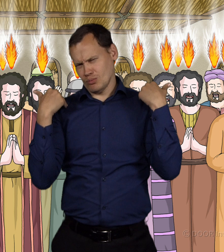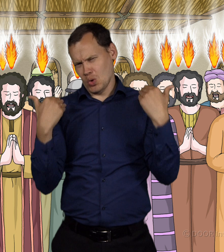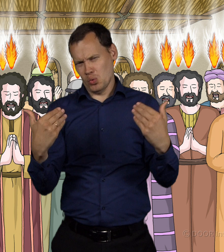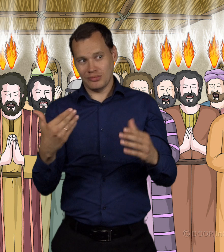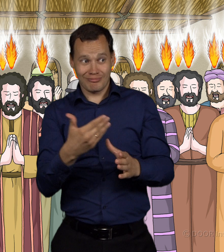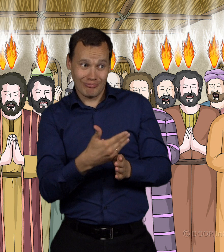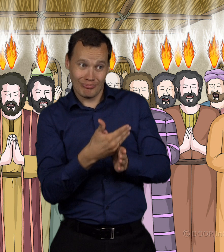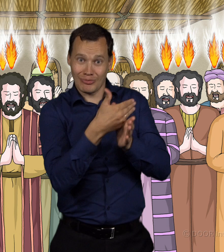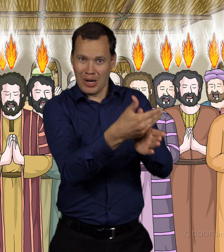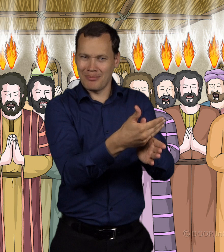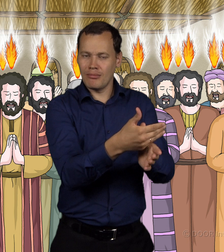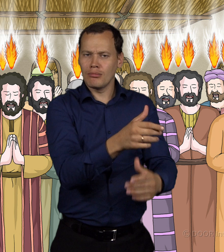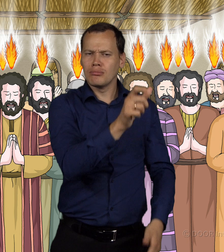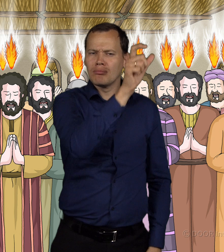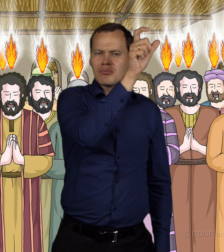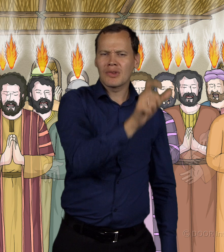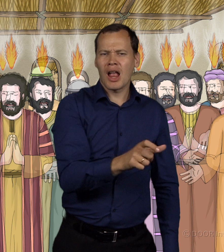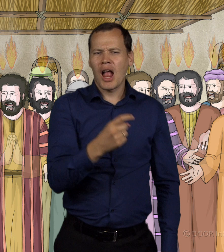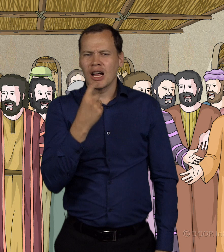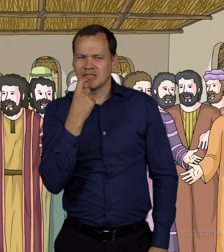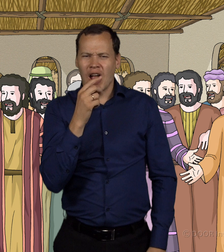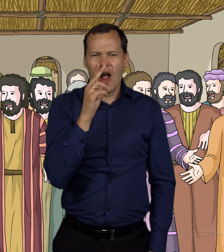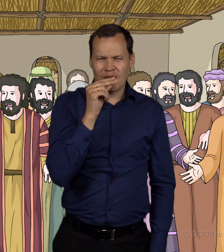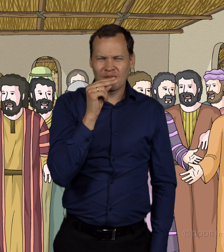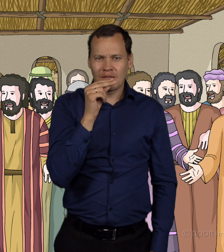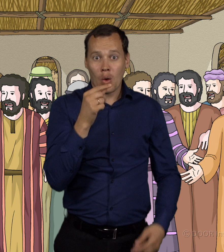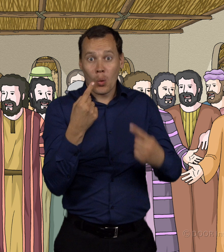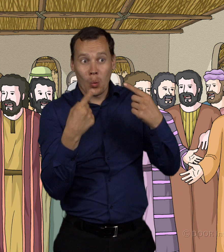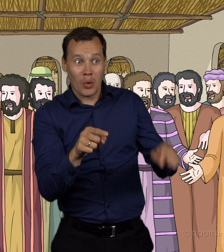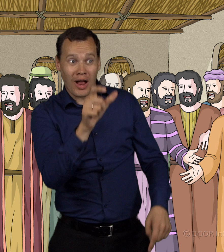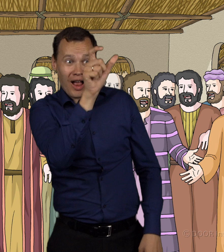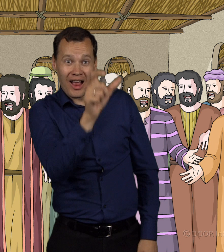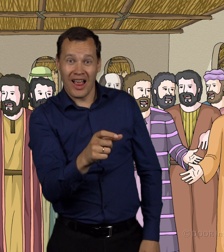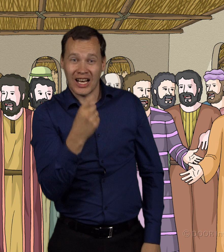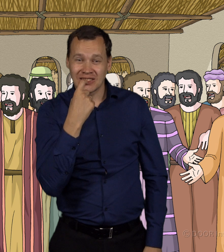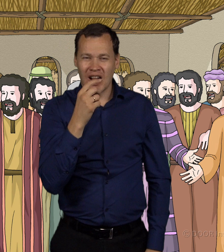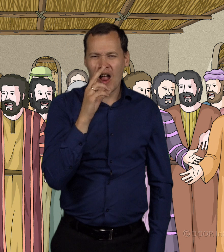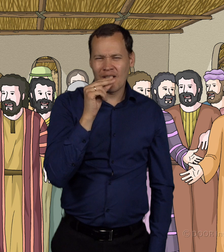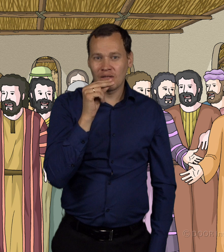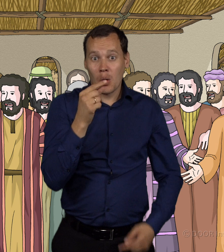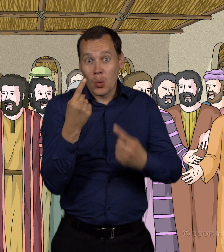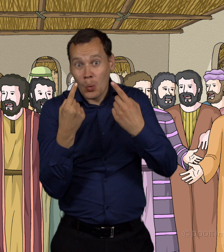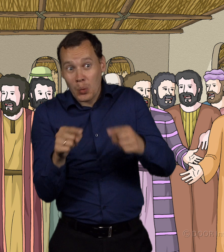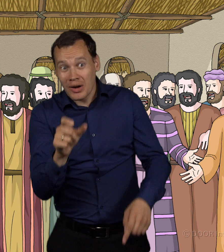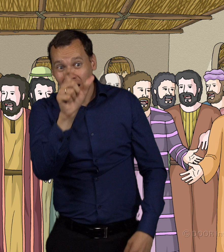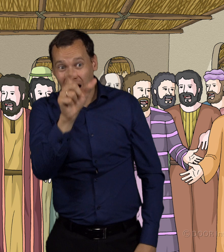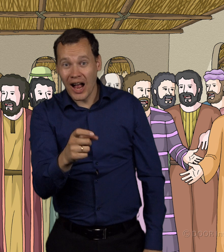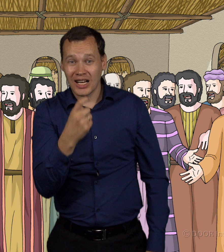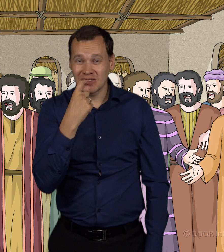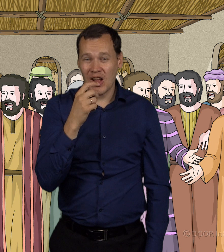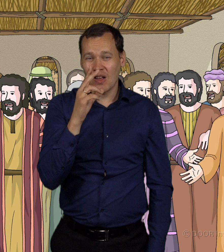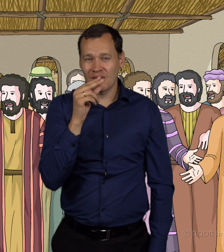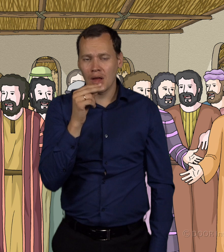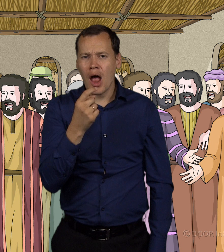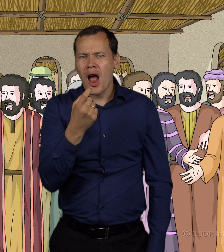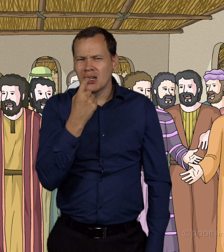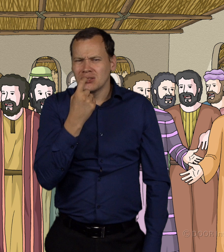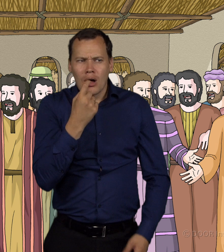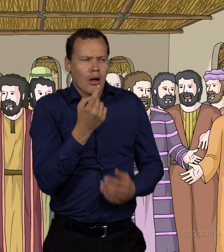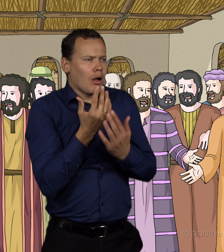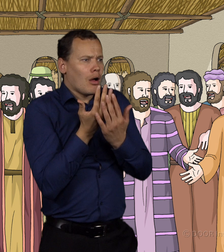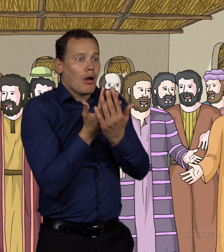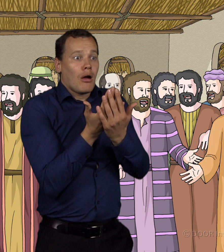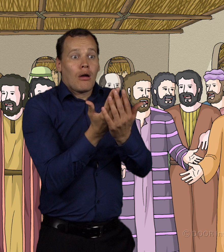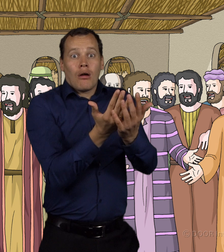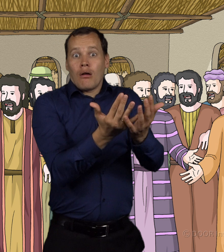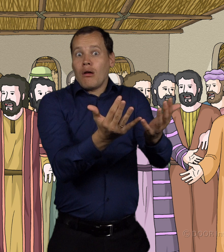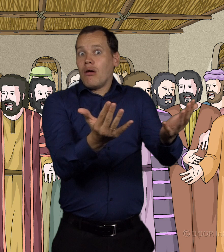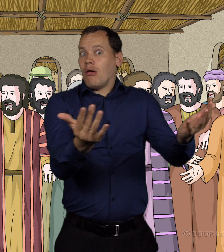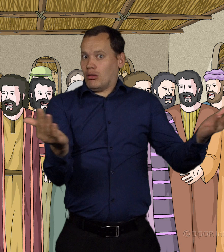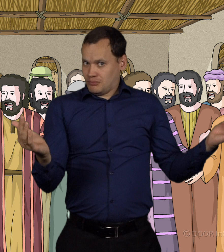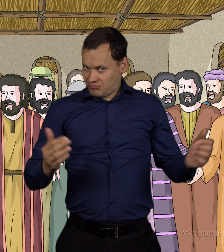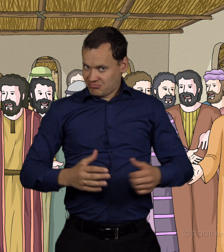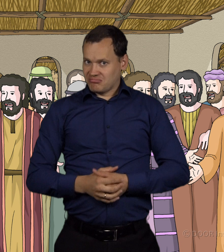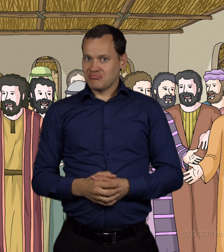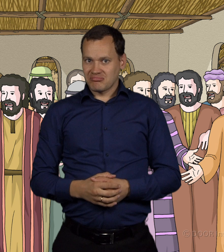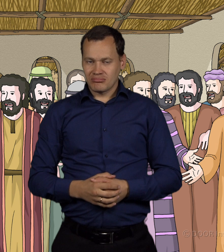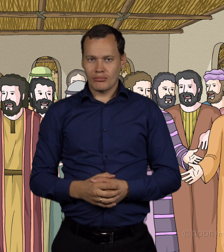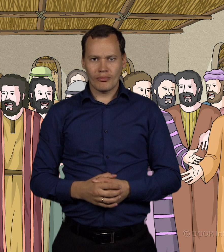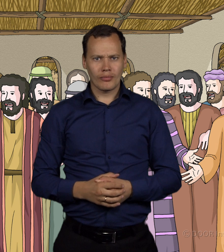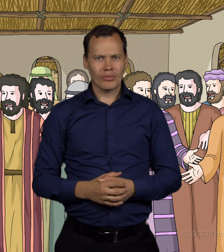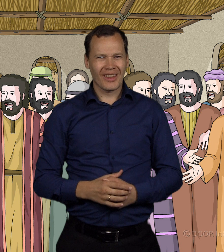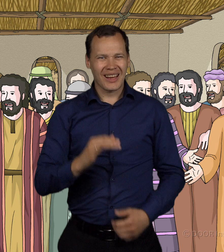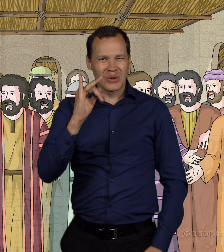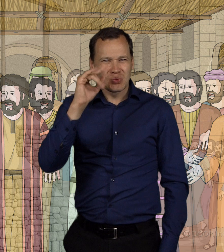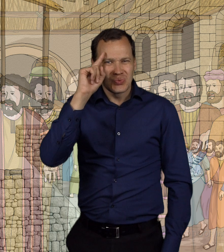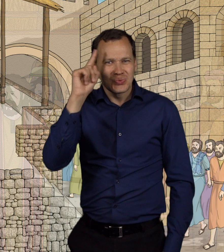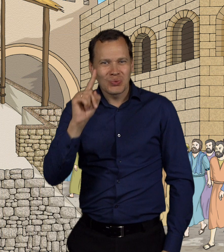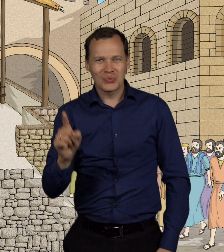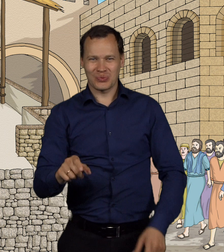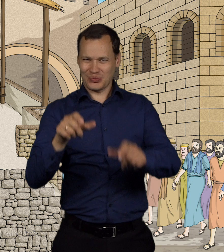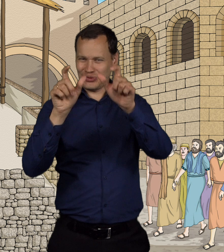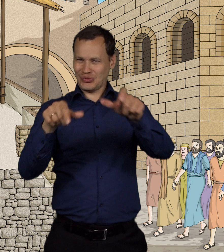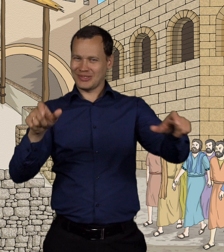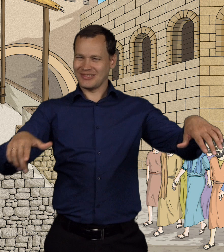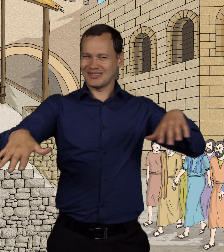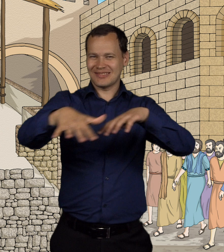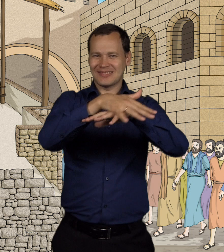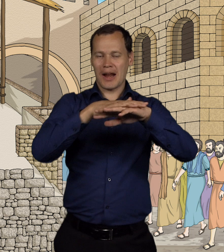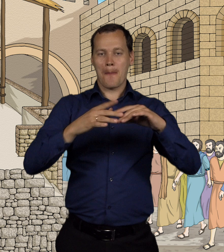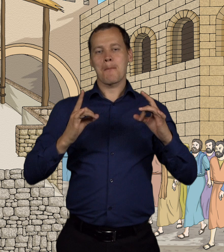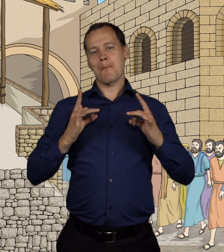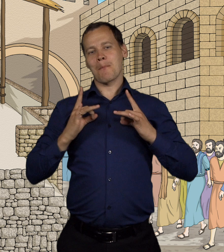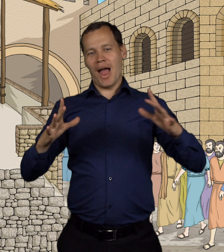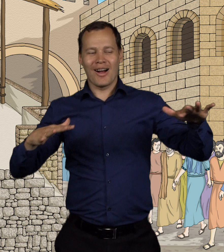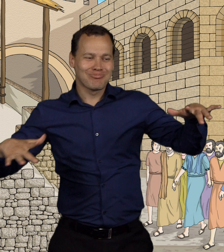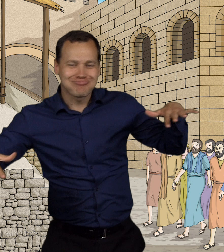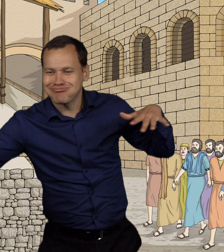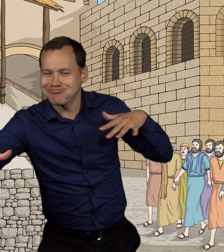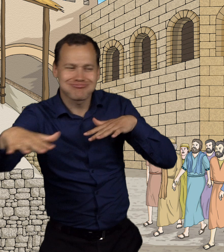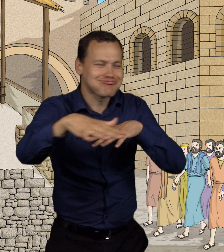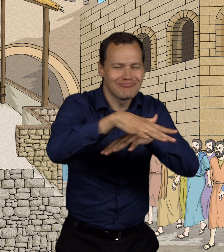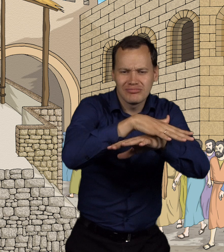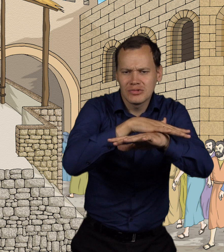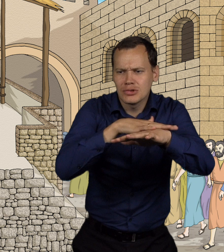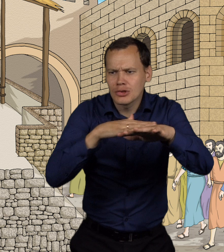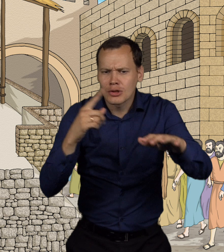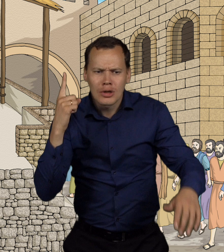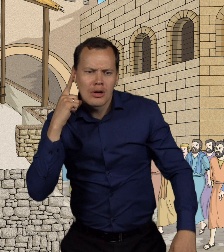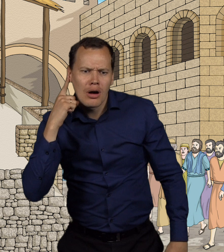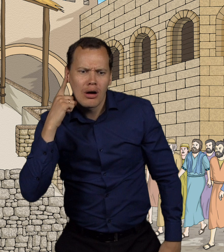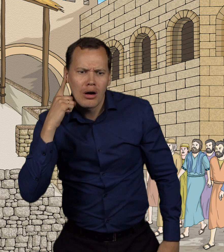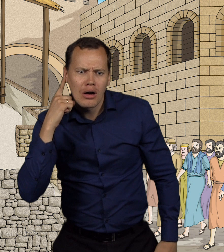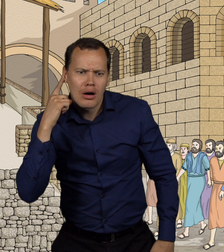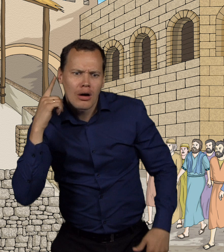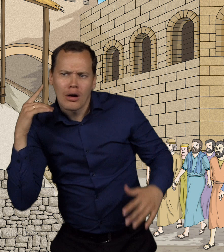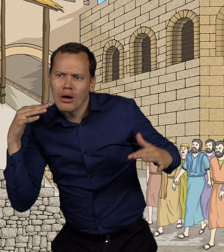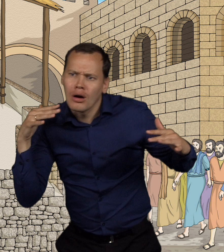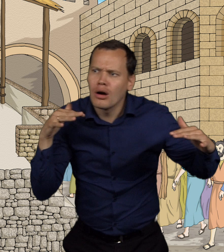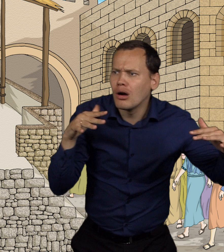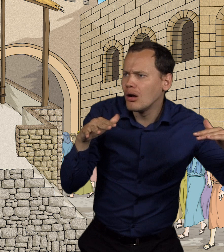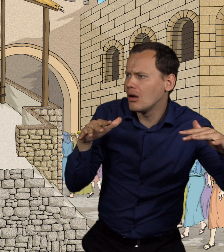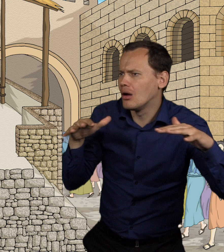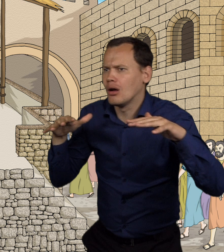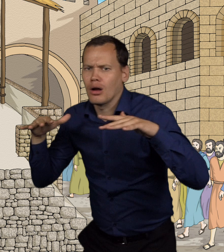And they were all filled with the Holy Spirit and began to speak in other tongues as the Spirit enabled them. Now there were dwelling in Jerusalem God-fearing Jews from every nation under heaven.